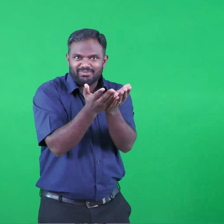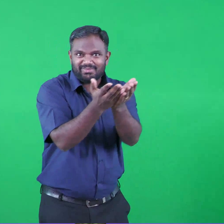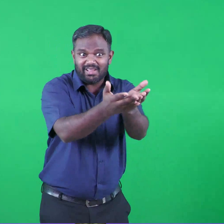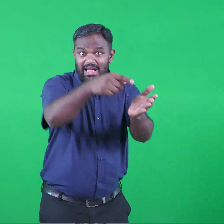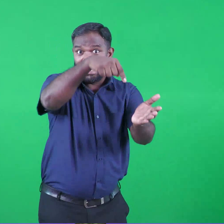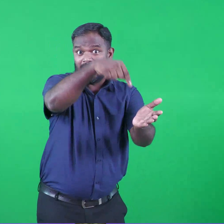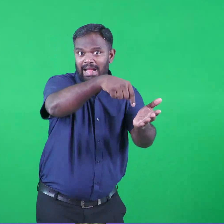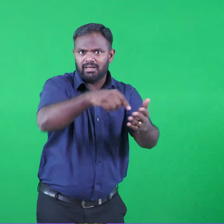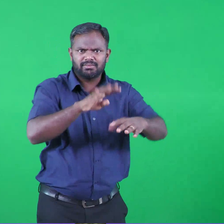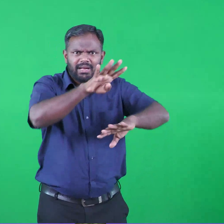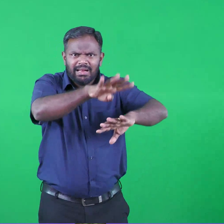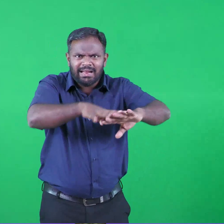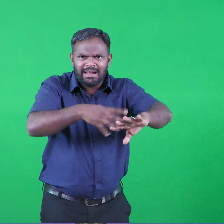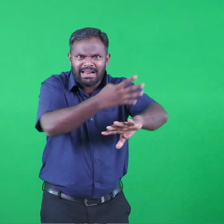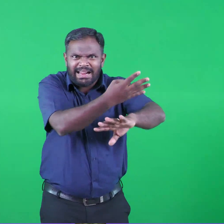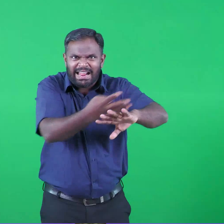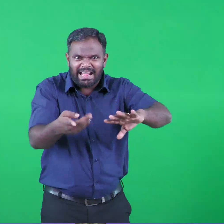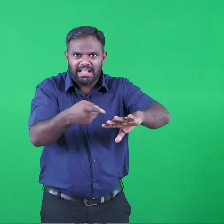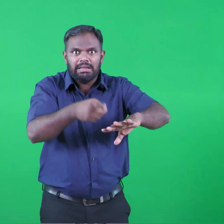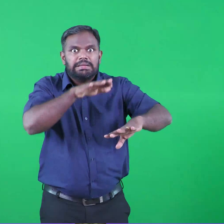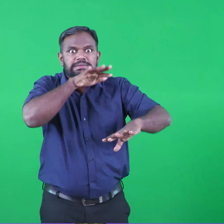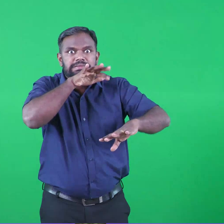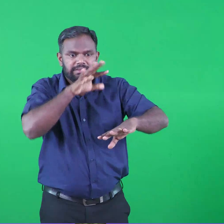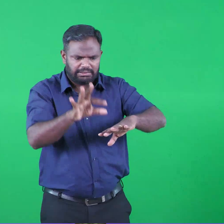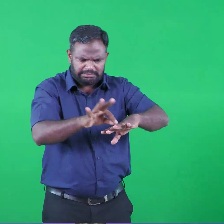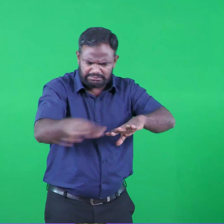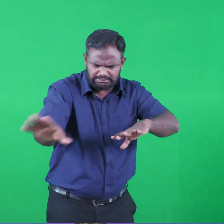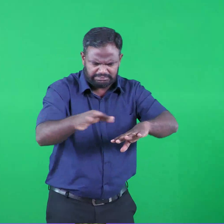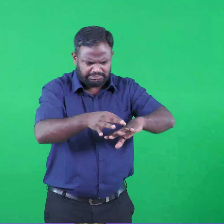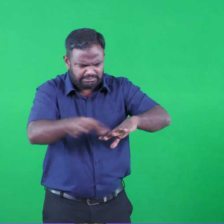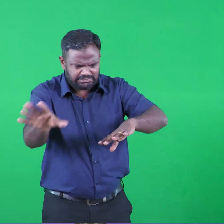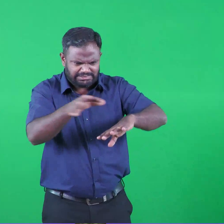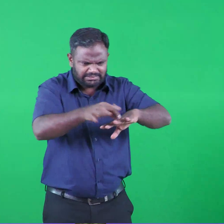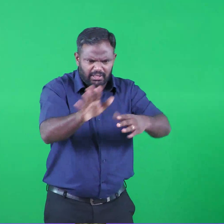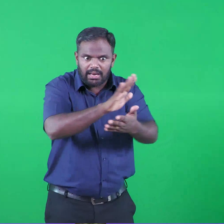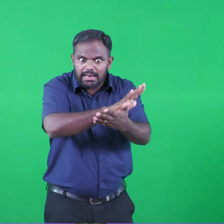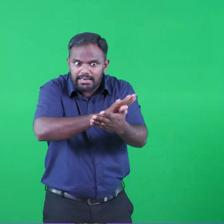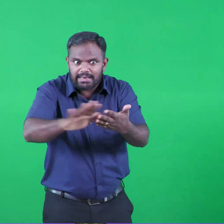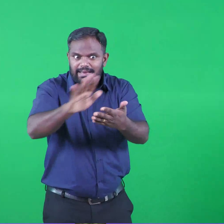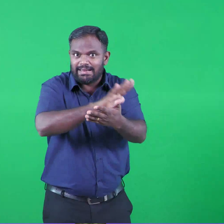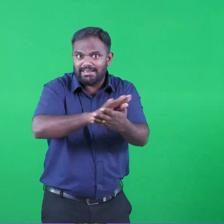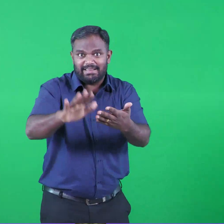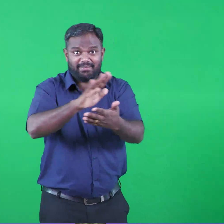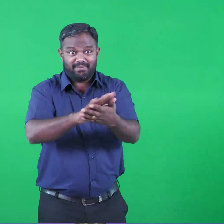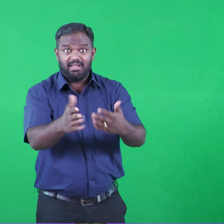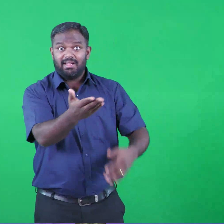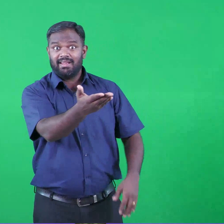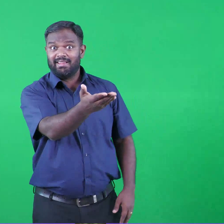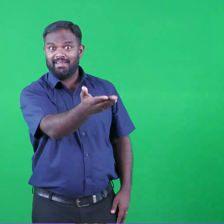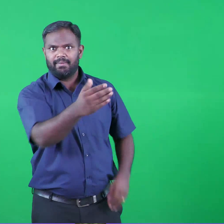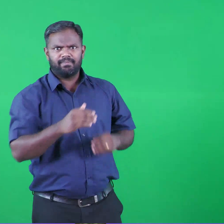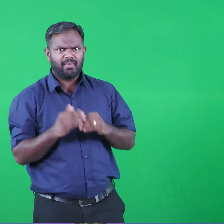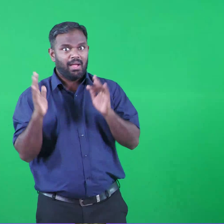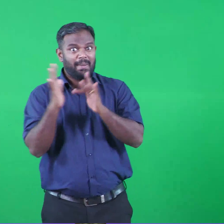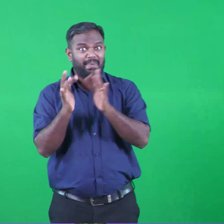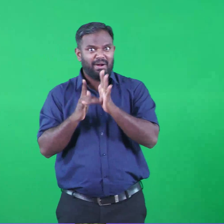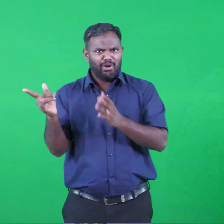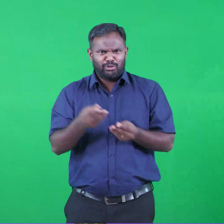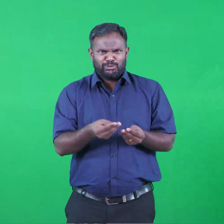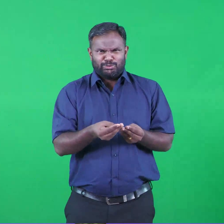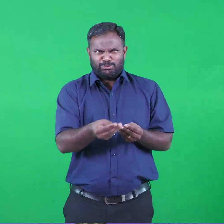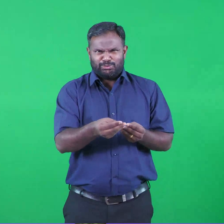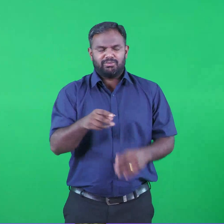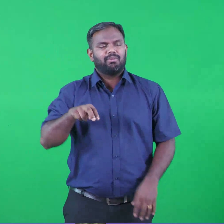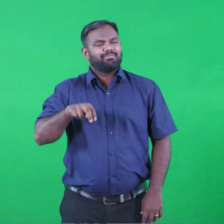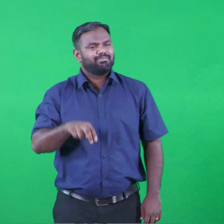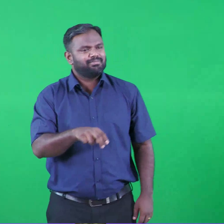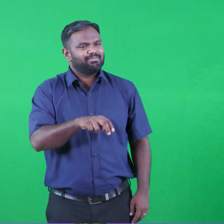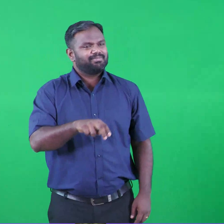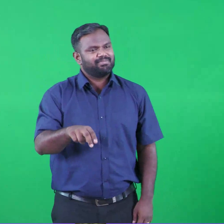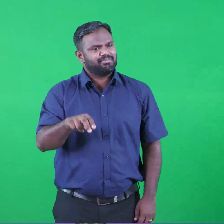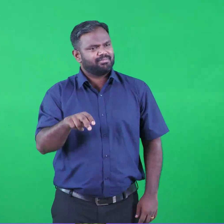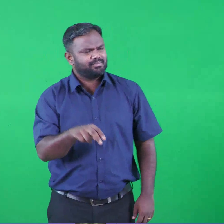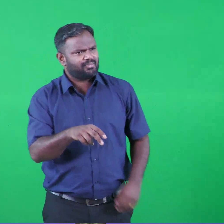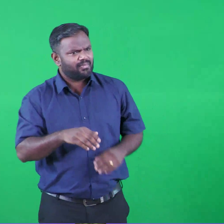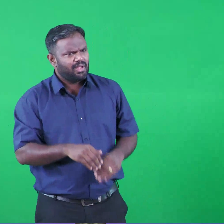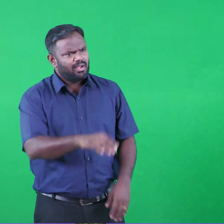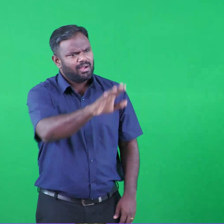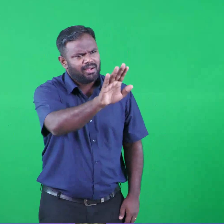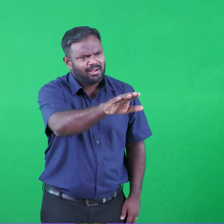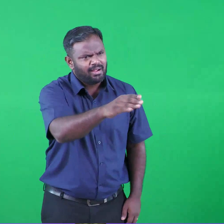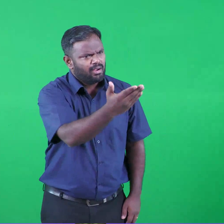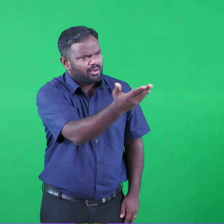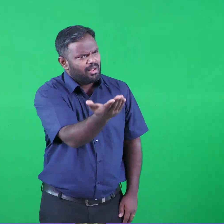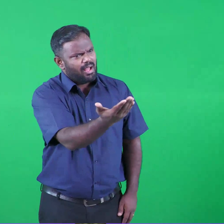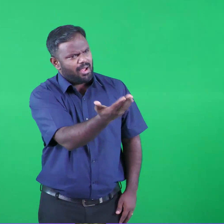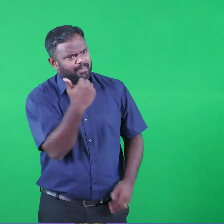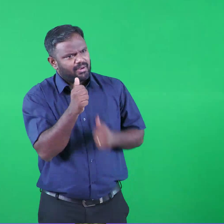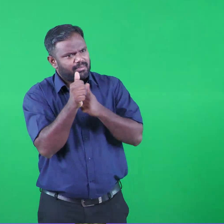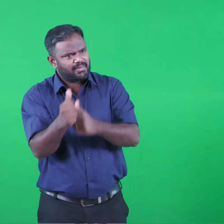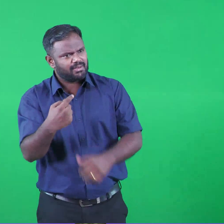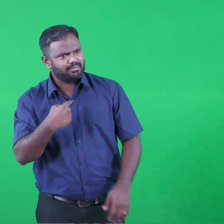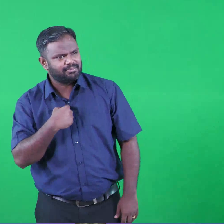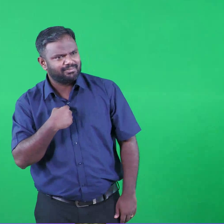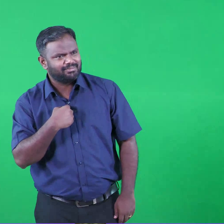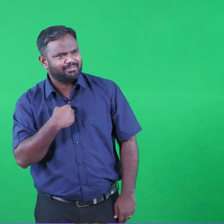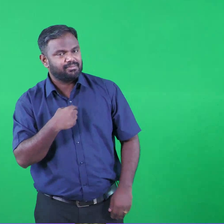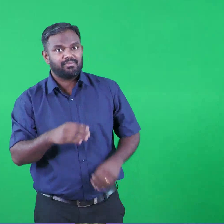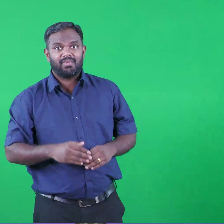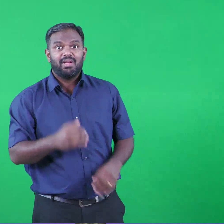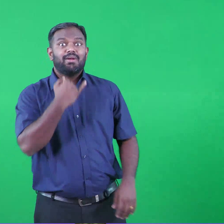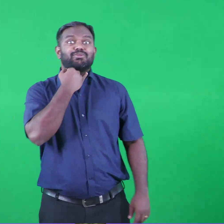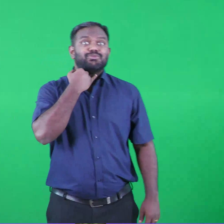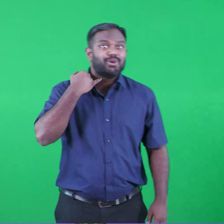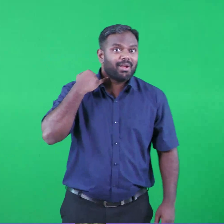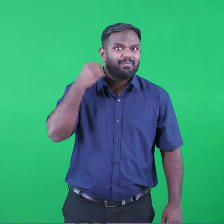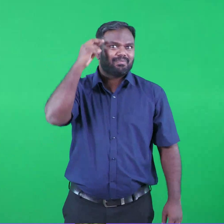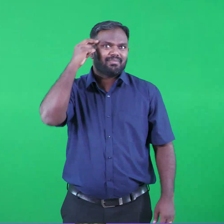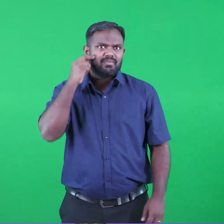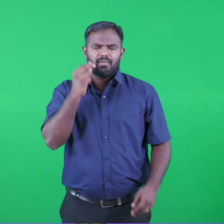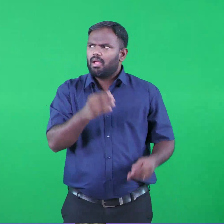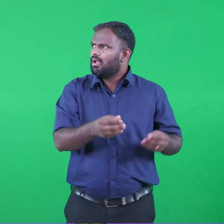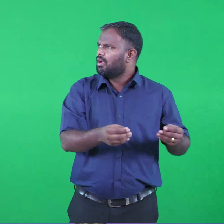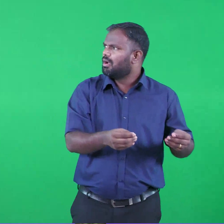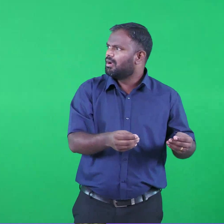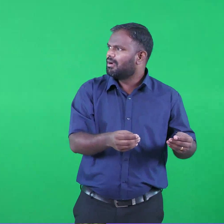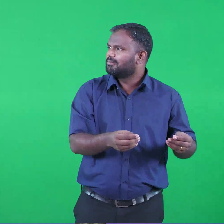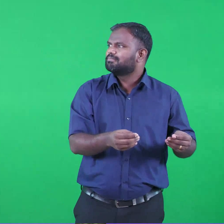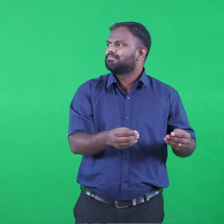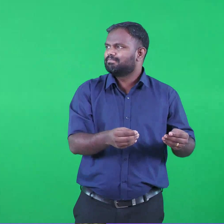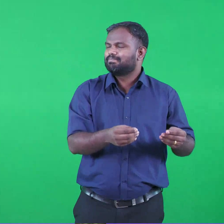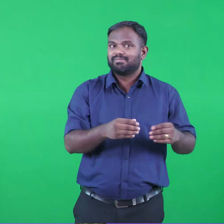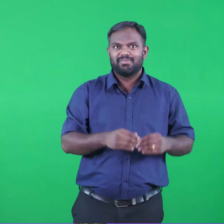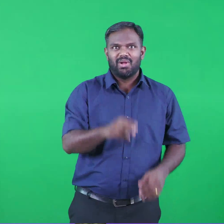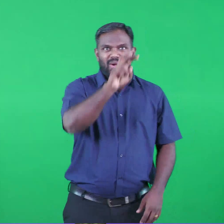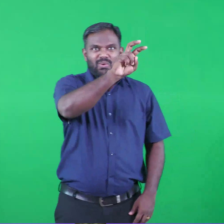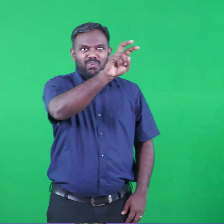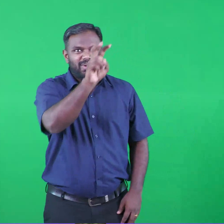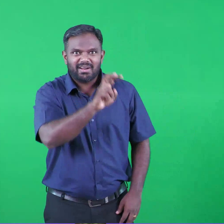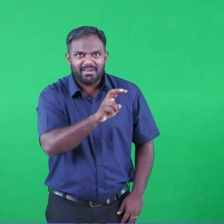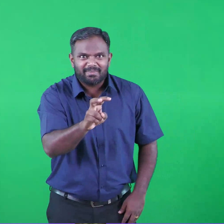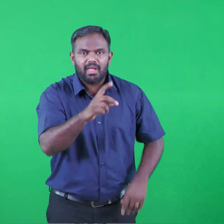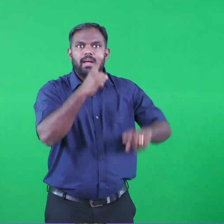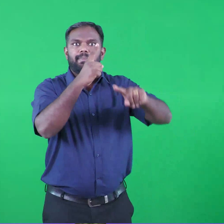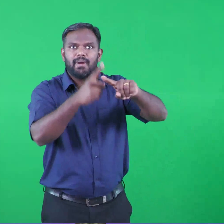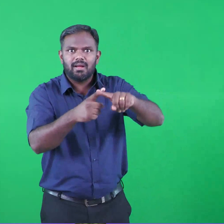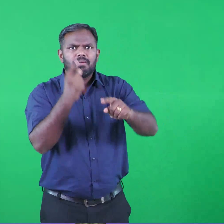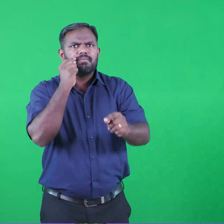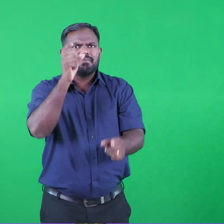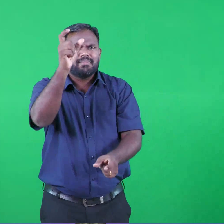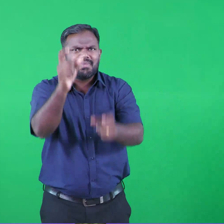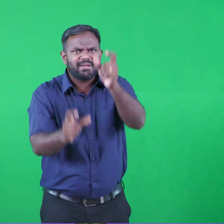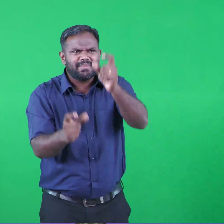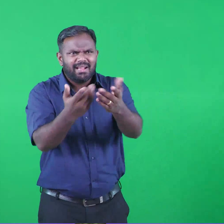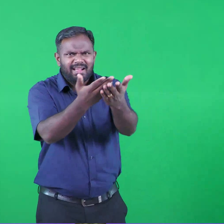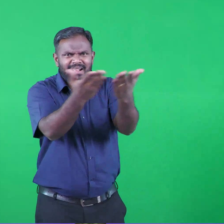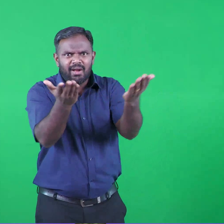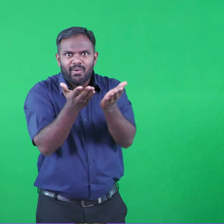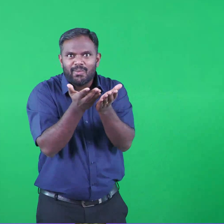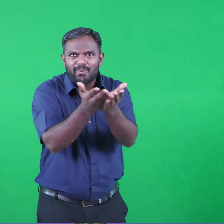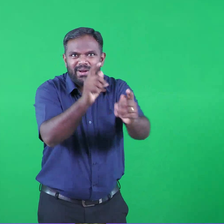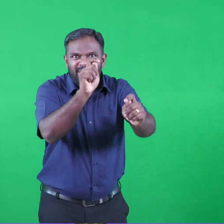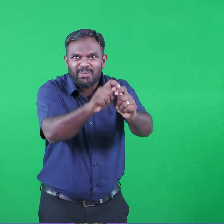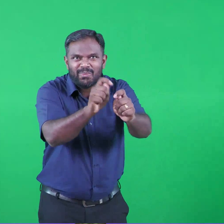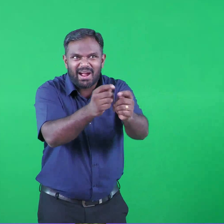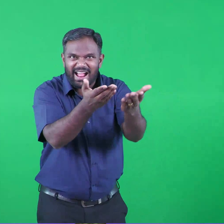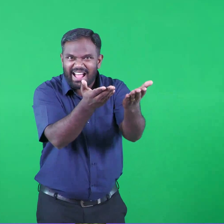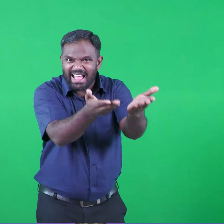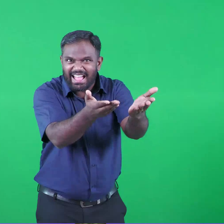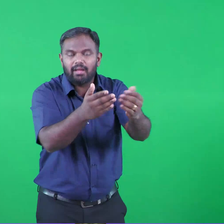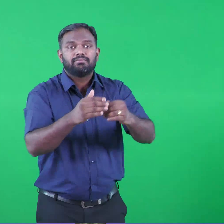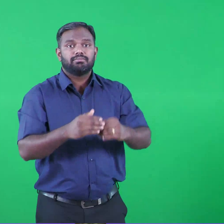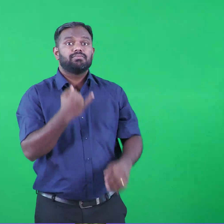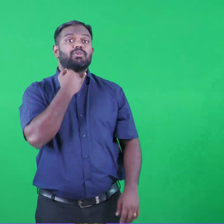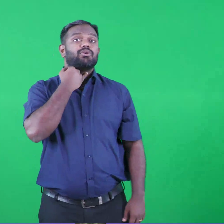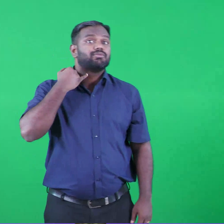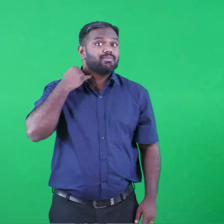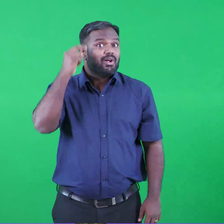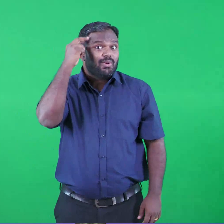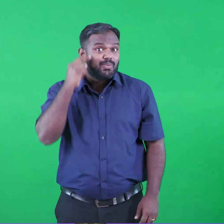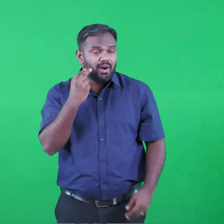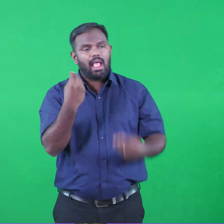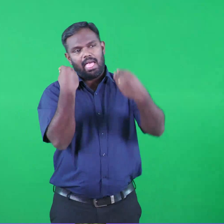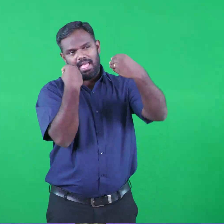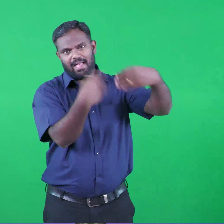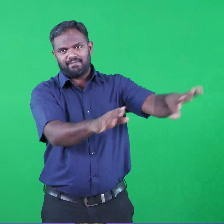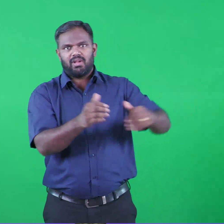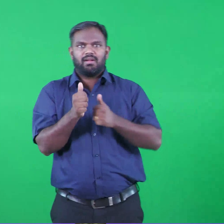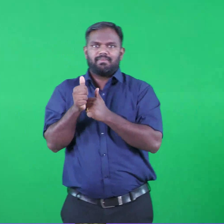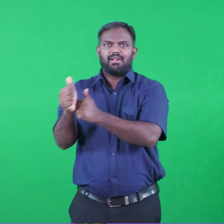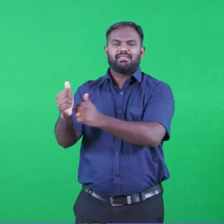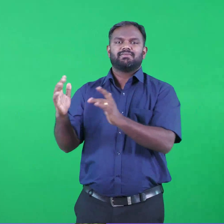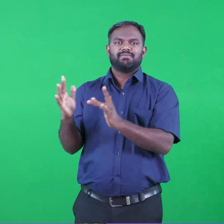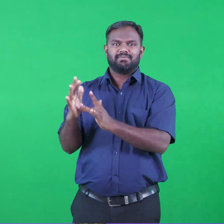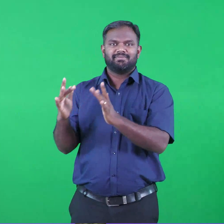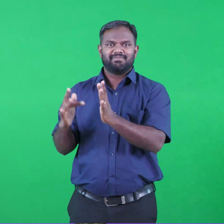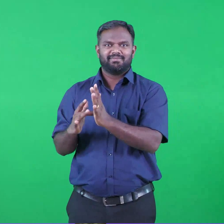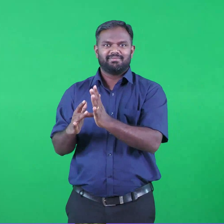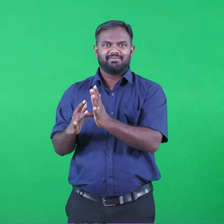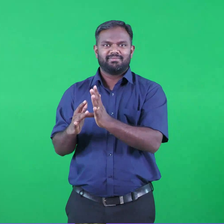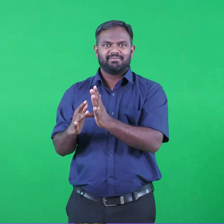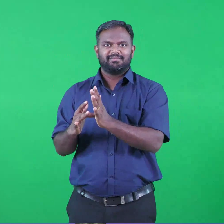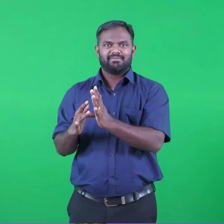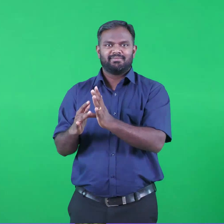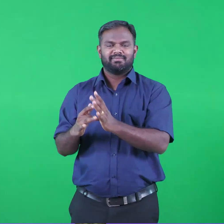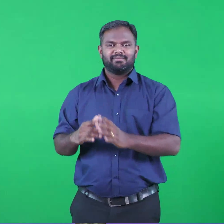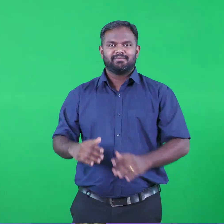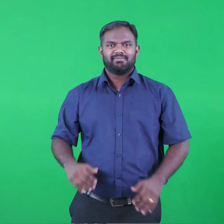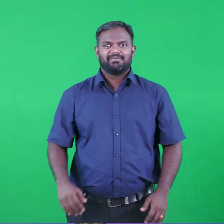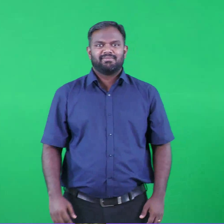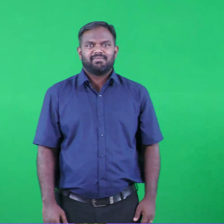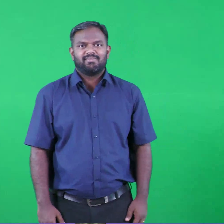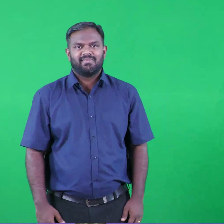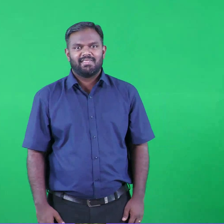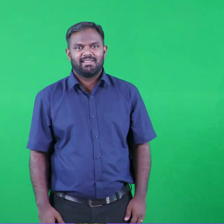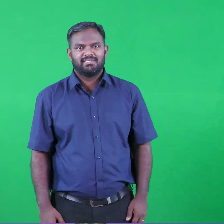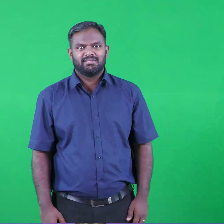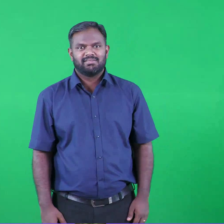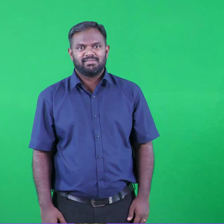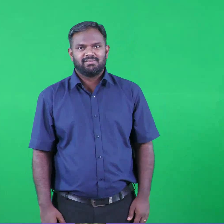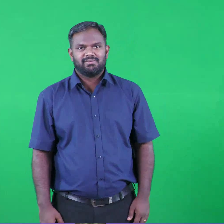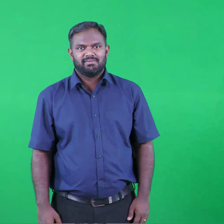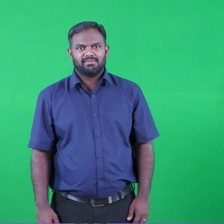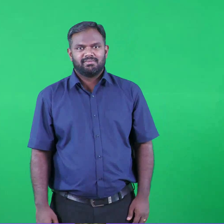Immediately Jesus called them, and they left their father Zebedee in the boat with the hired men and followed Him.